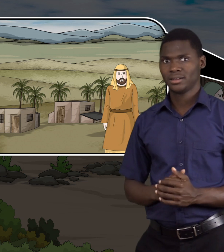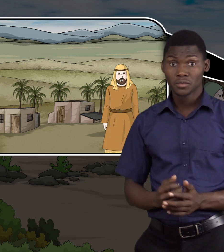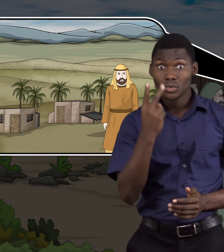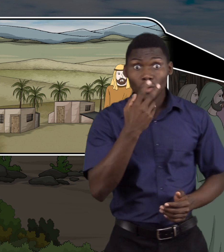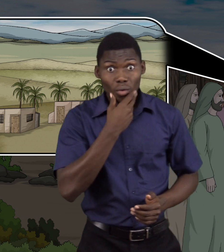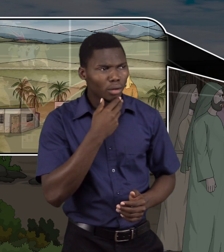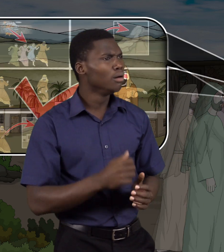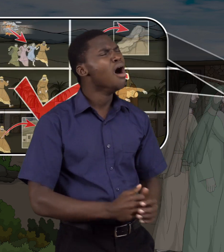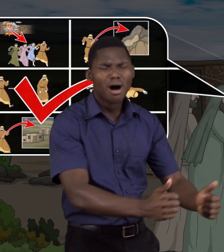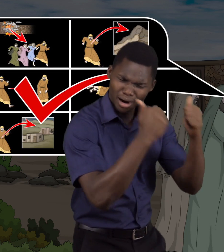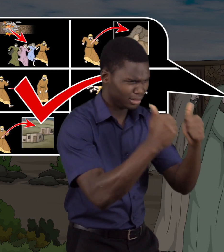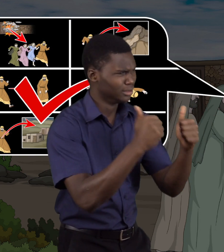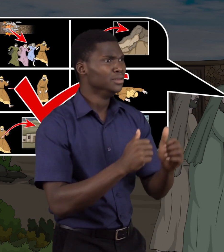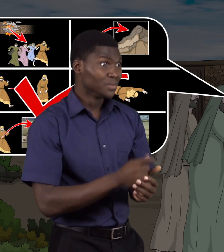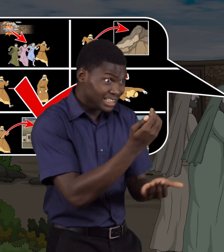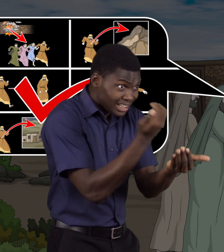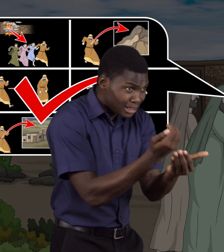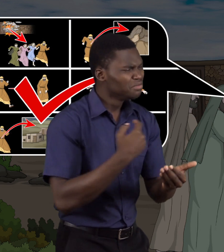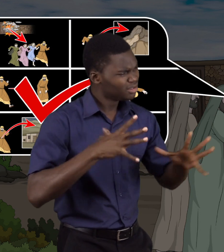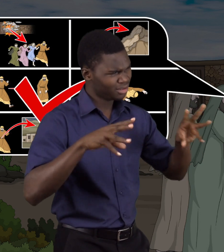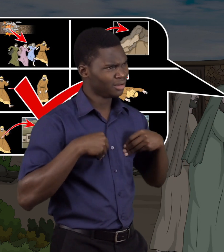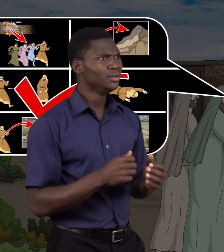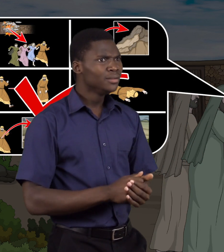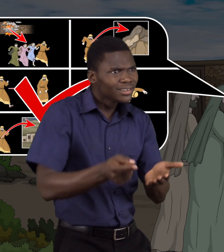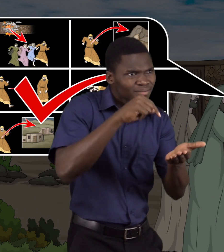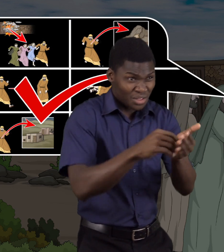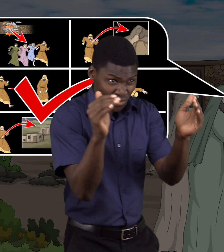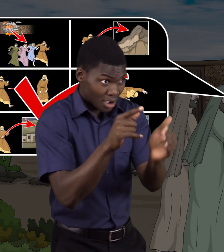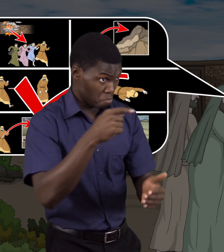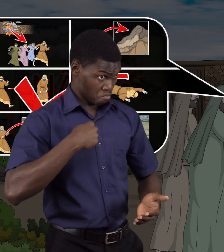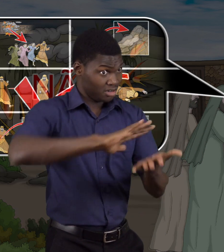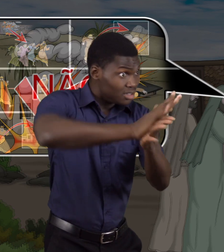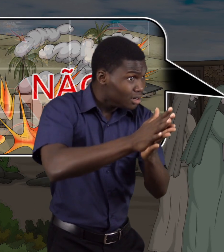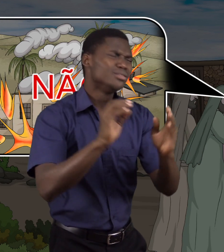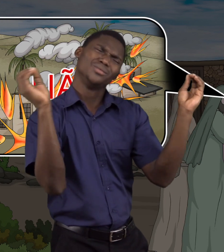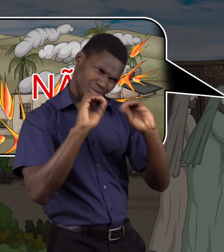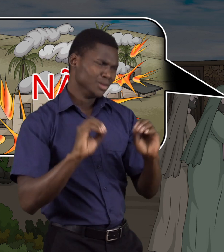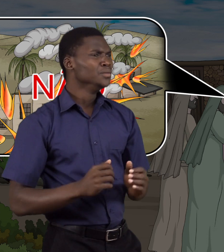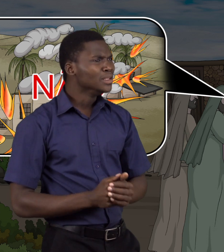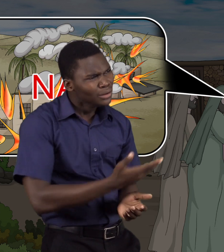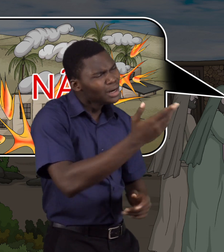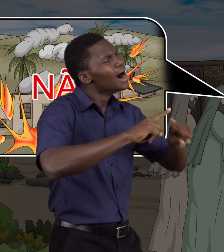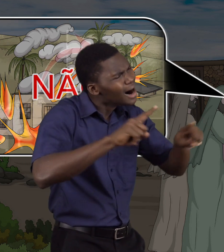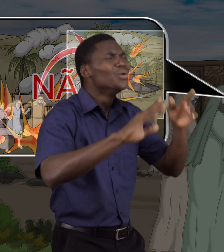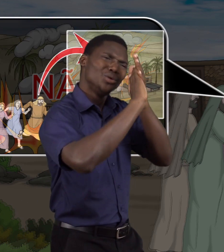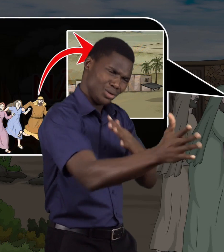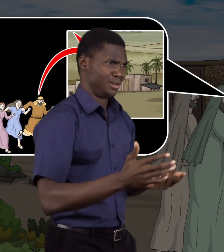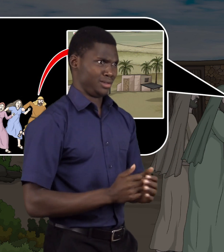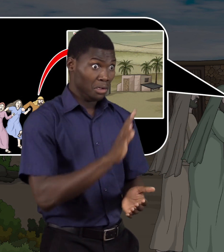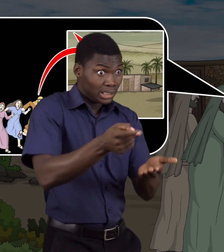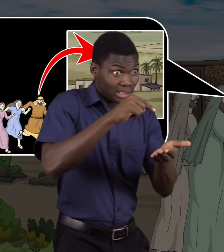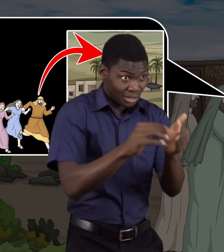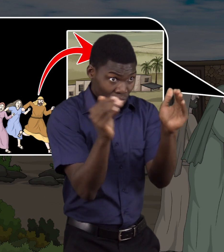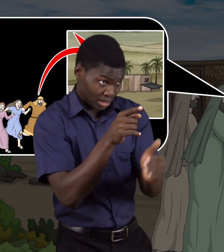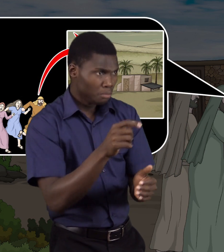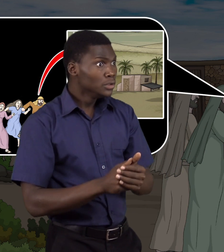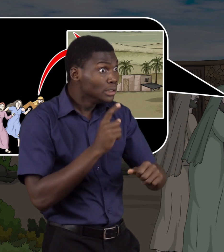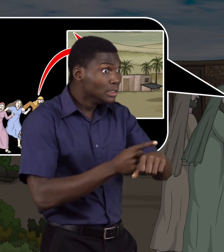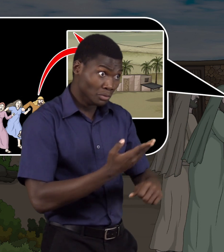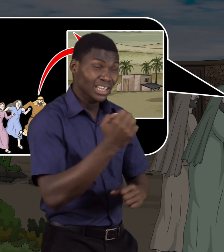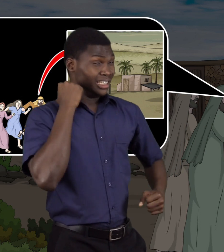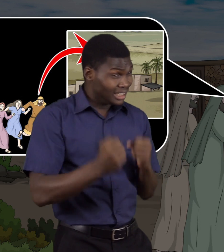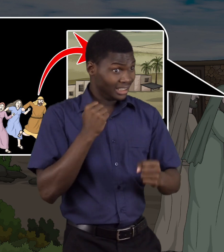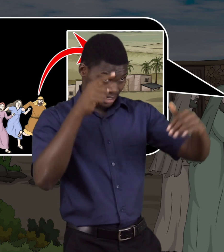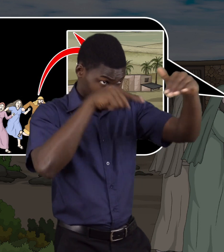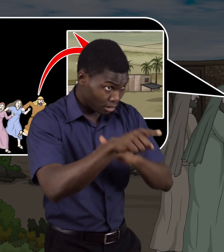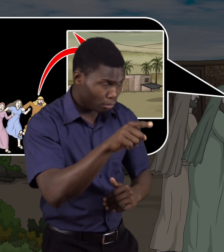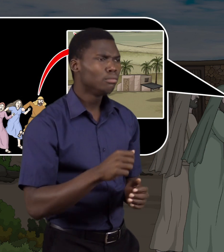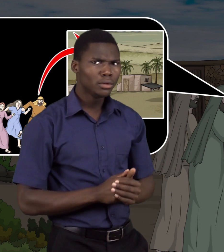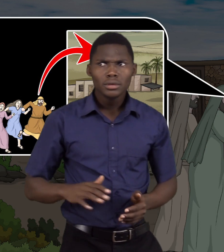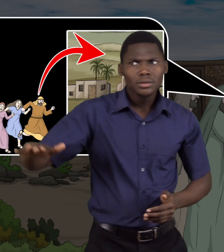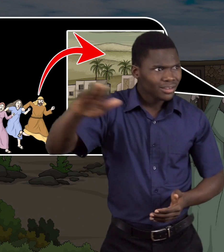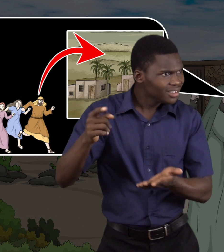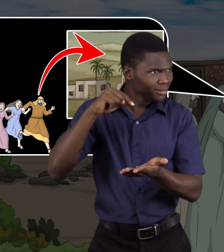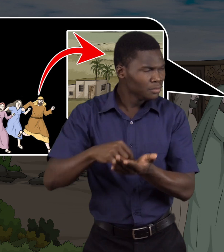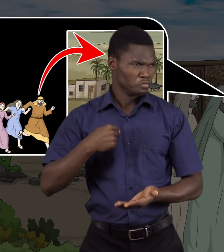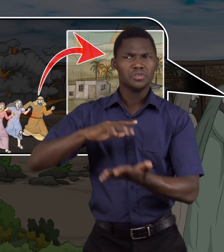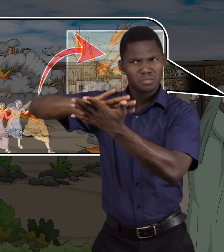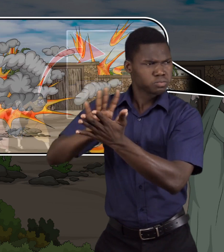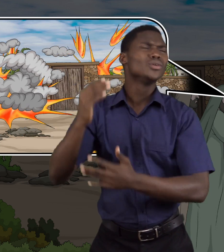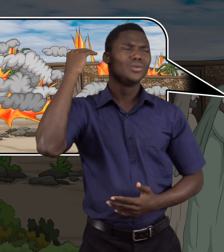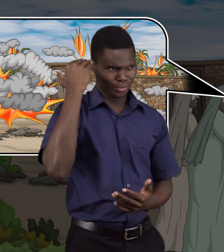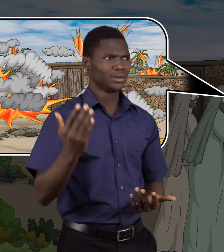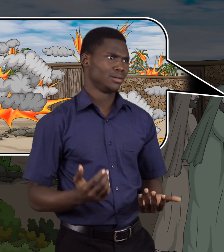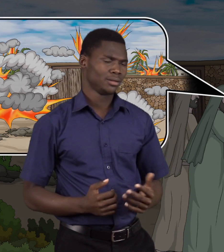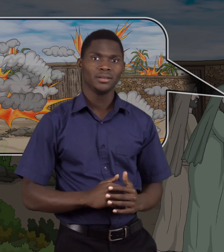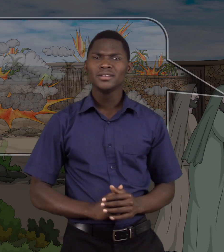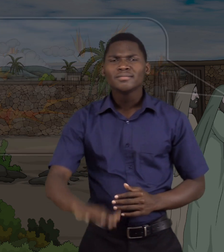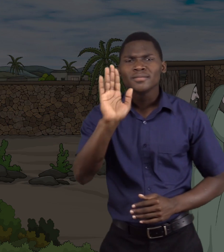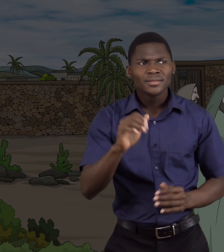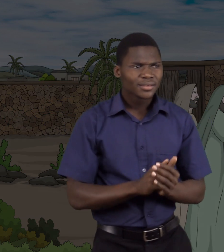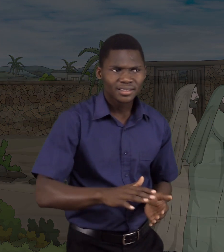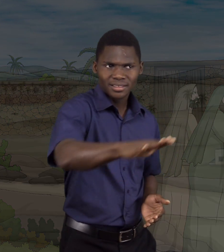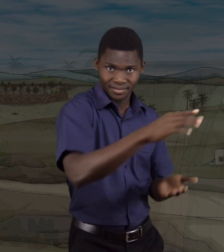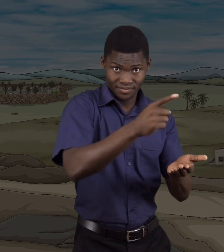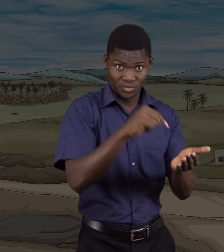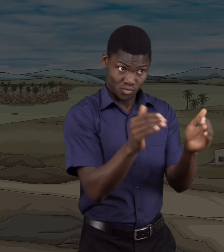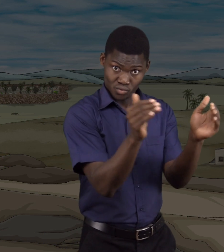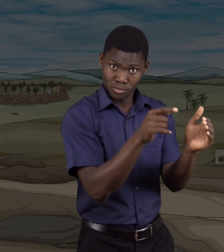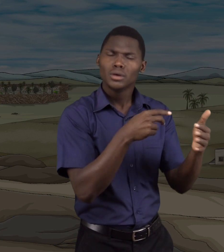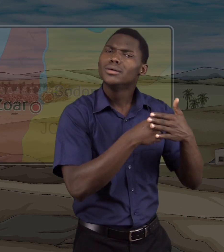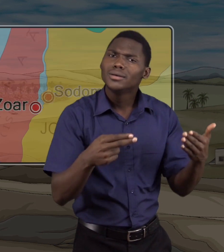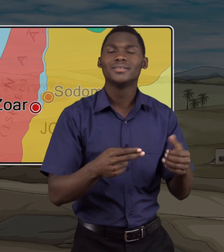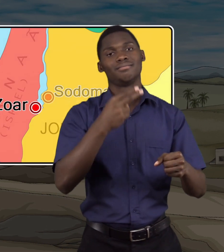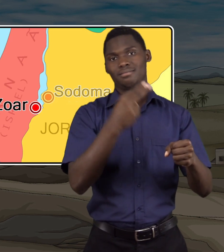“Very well,” he answered, “I will grant this request as well, and will not demolish the town you indicate. Hurry! Run there quickly, for I cannot do anything until you reach it.”